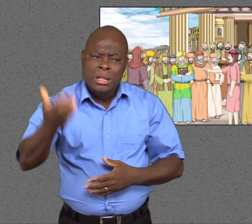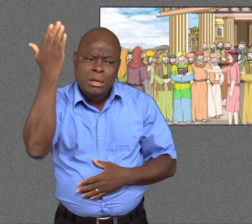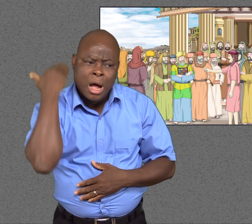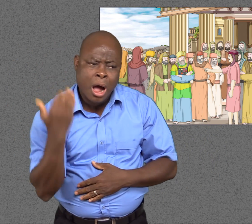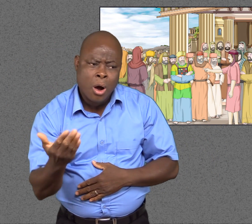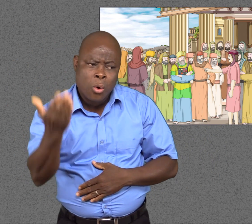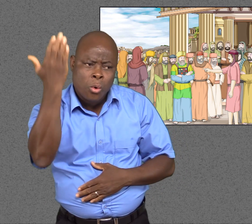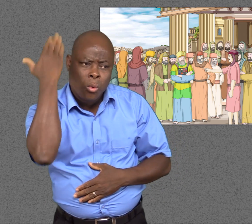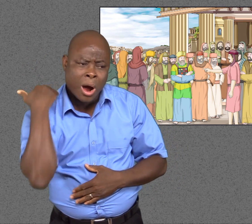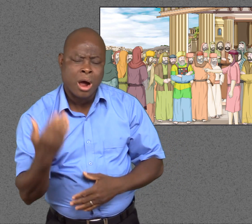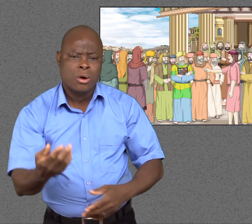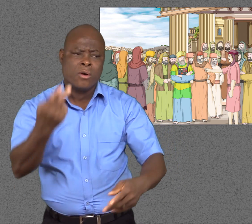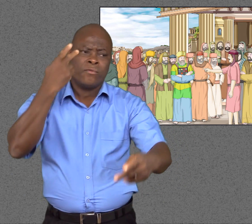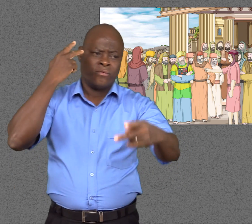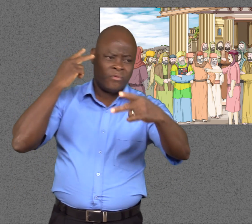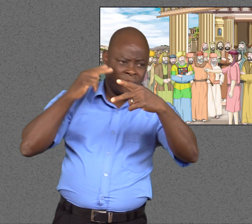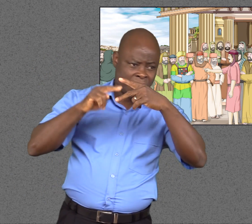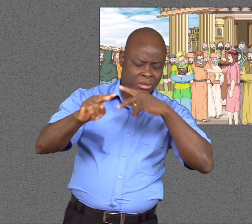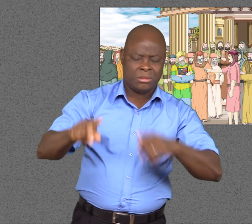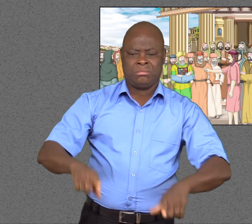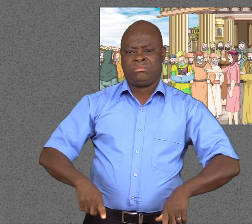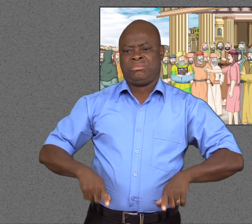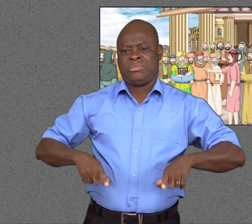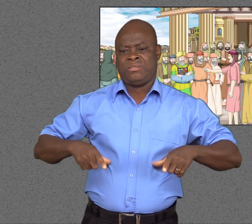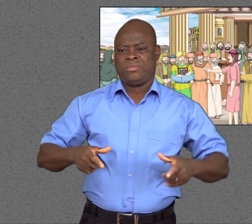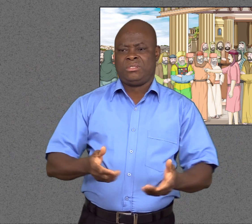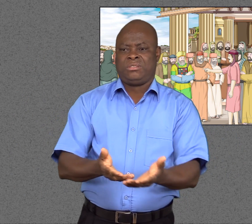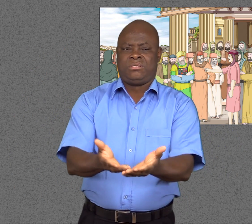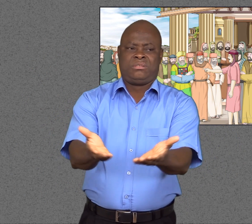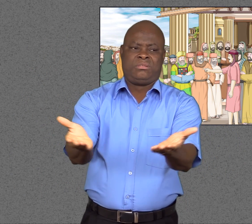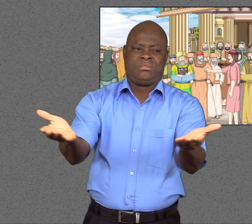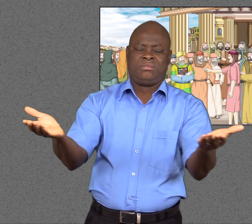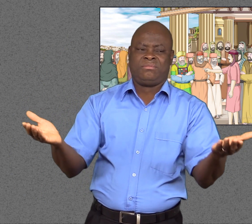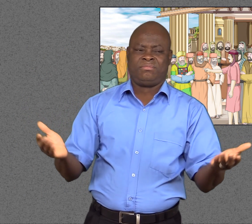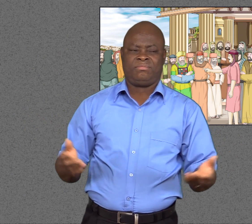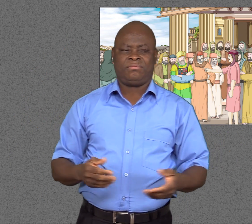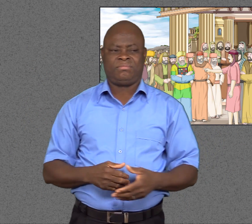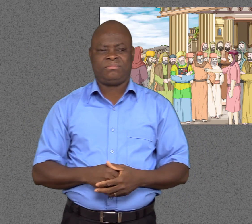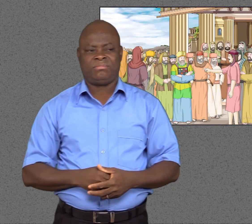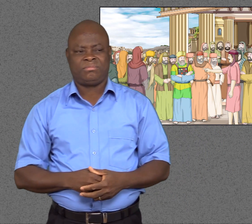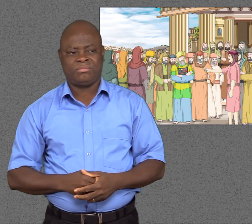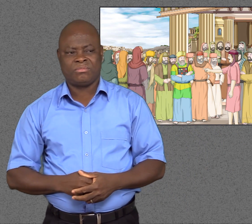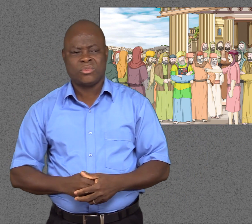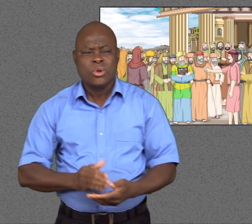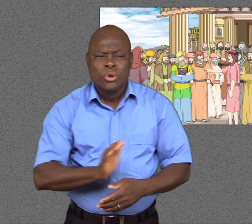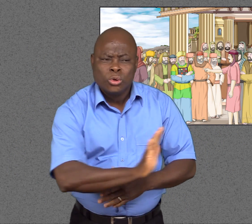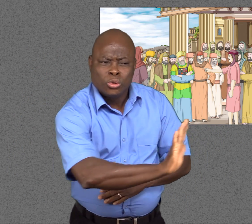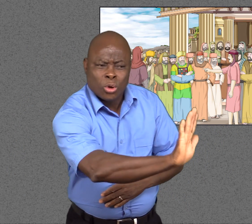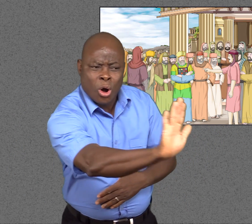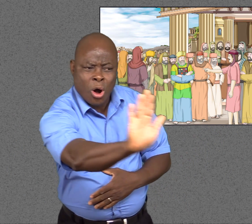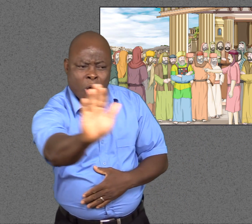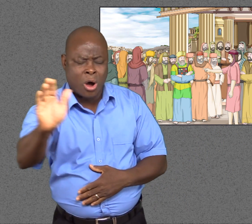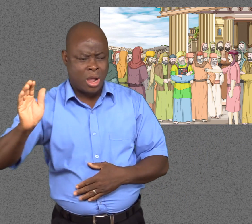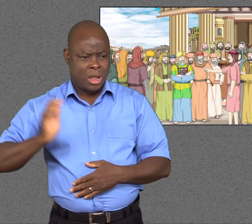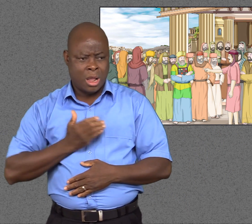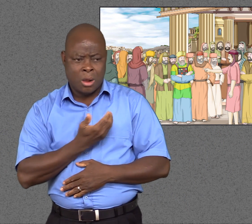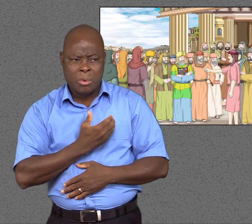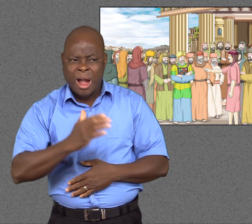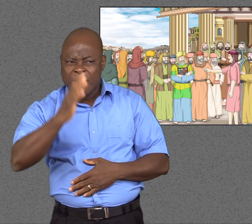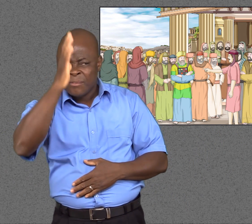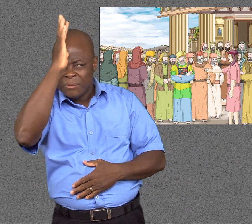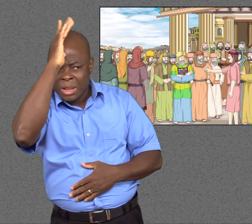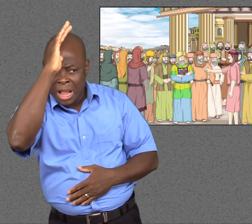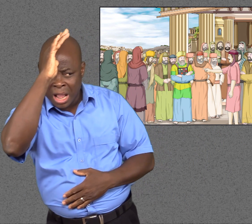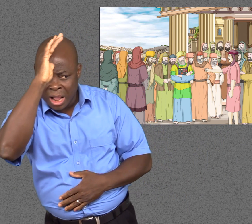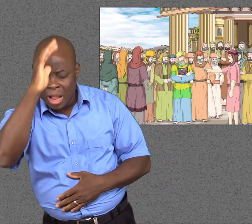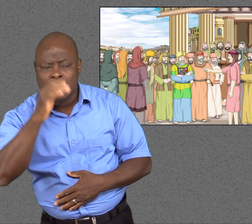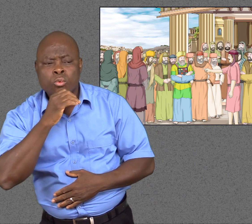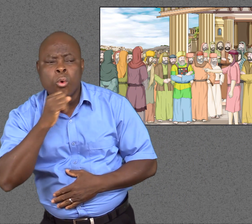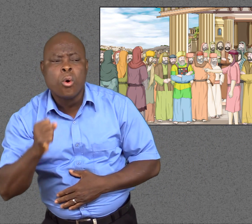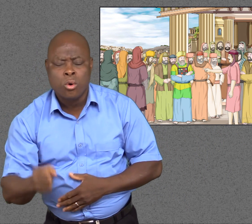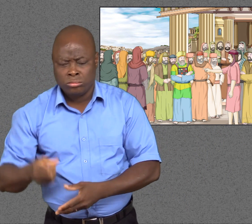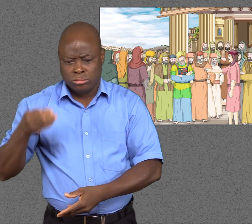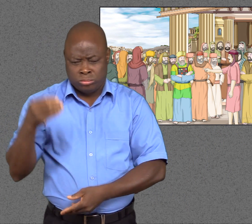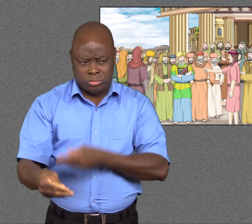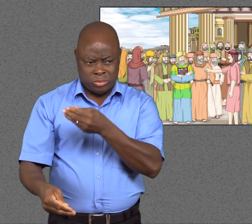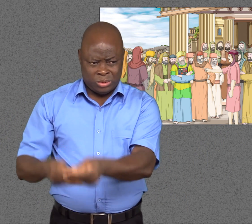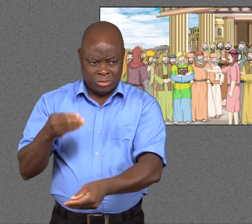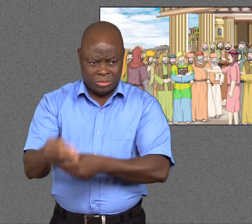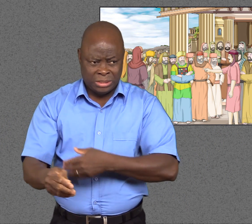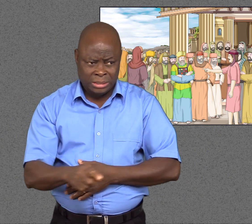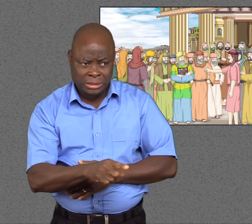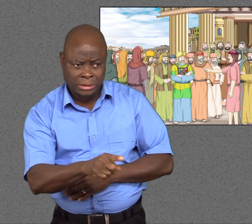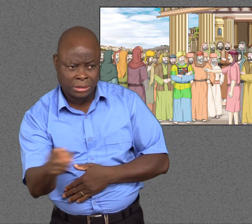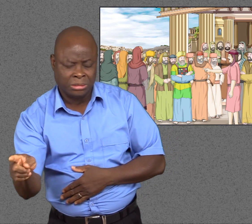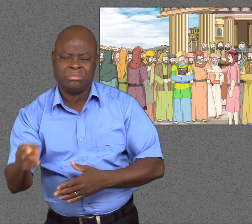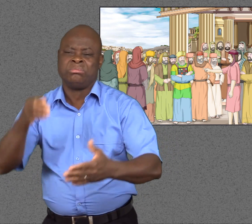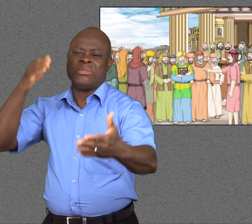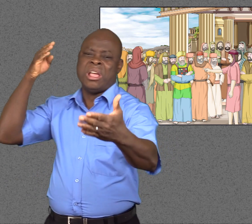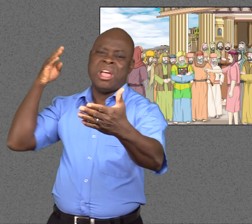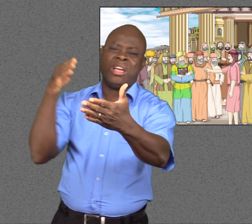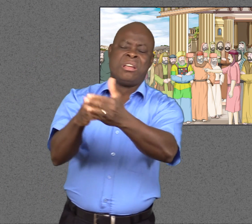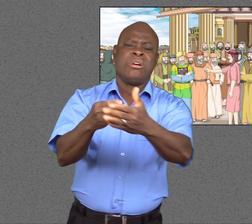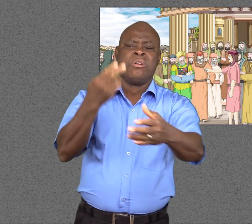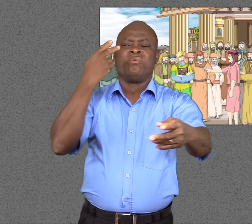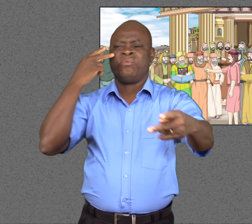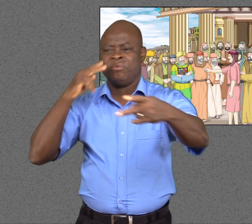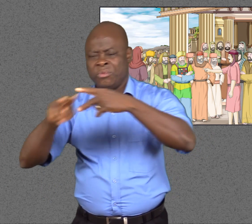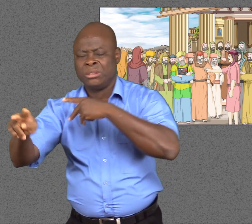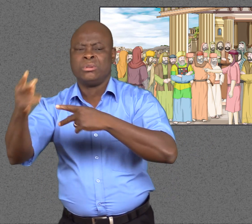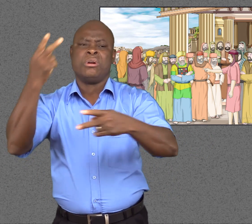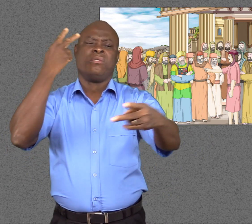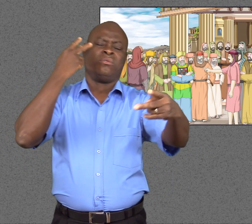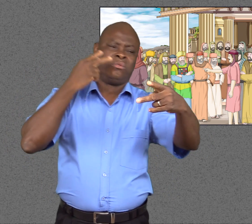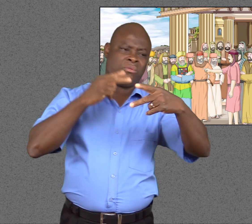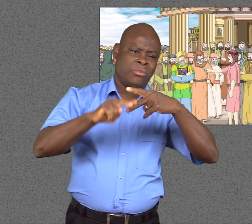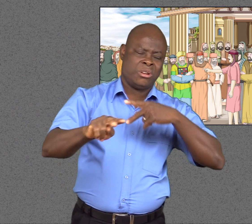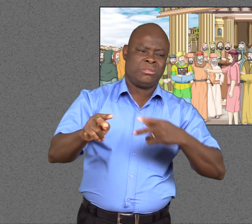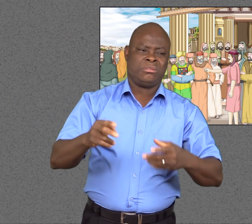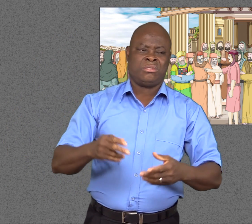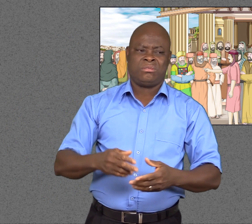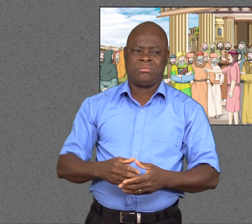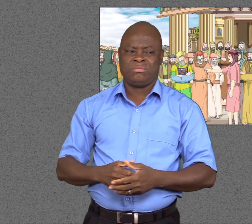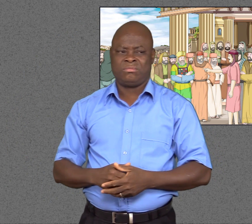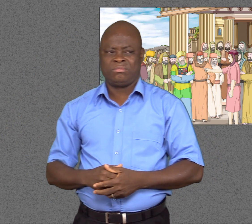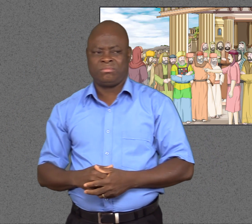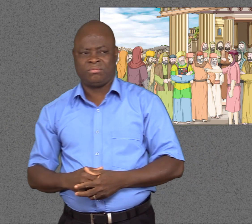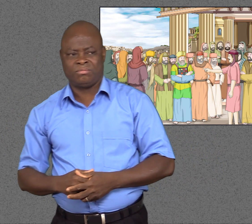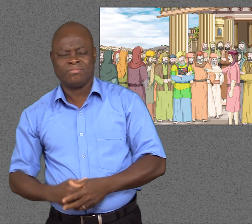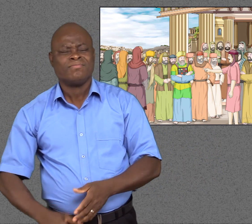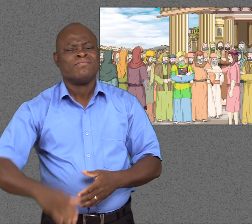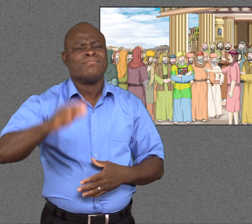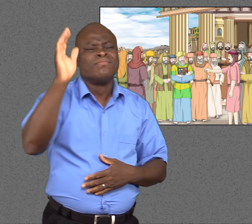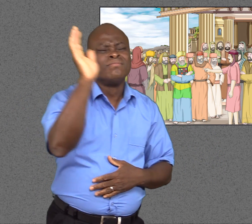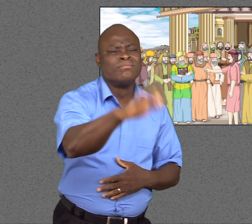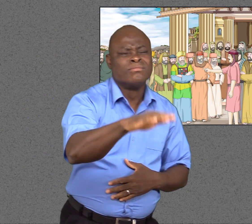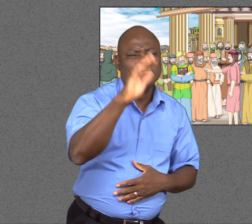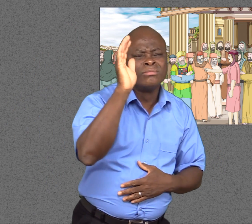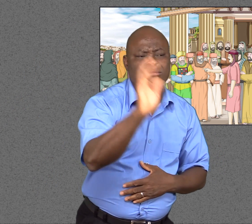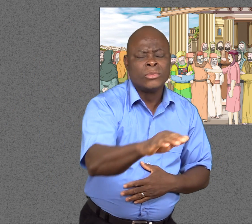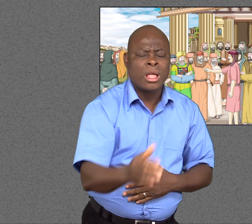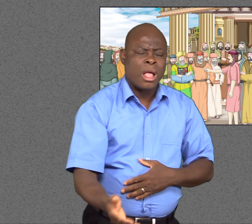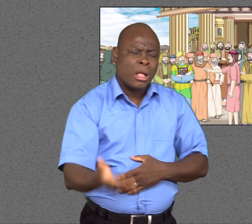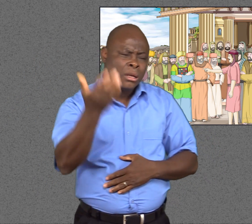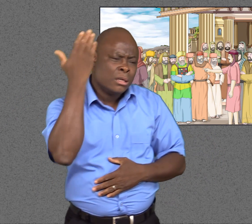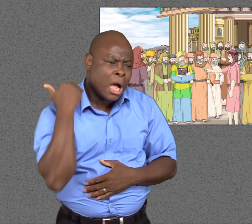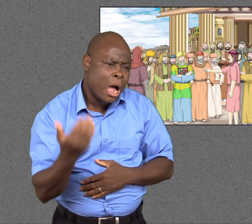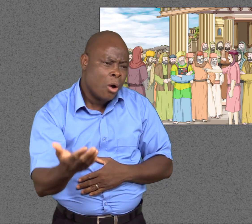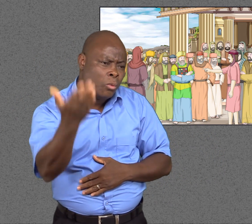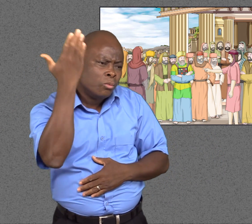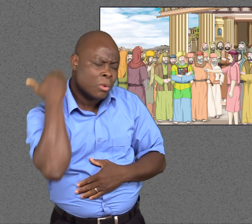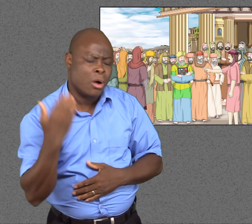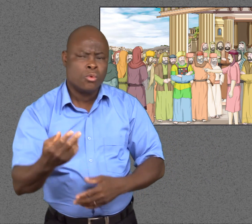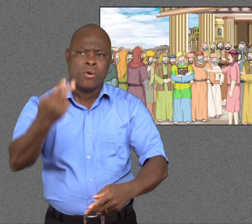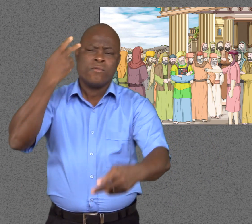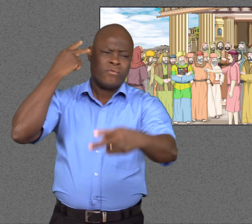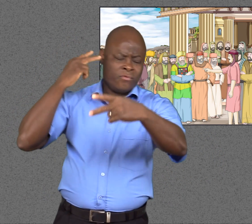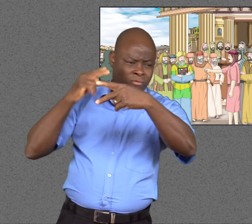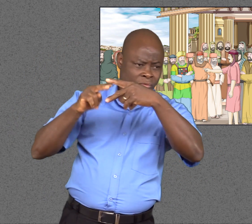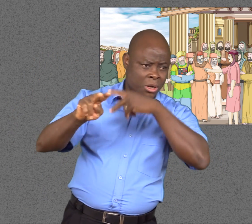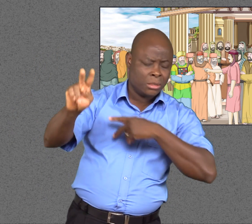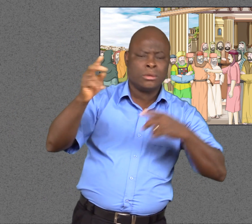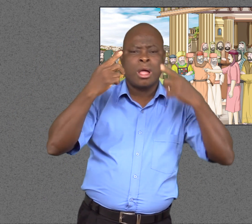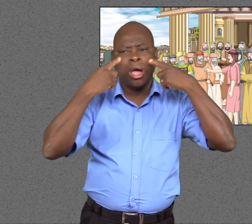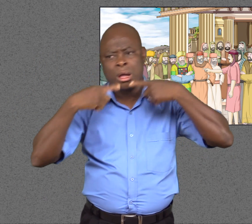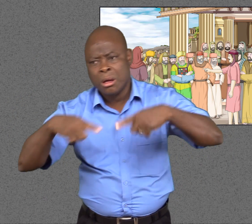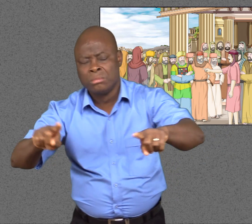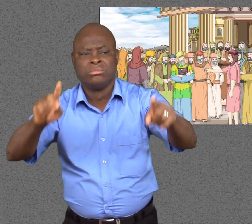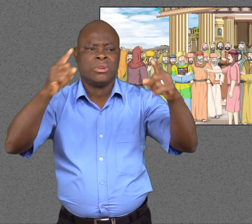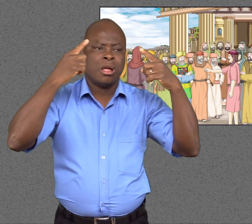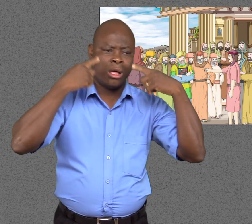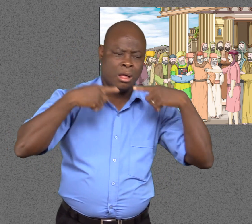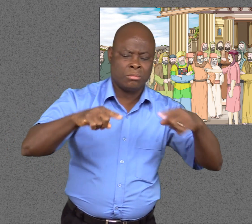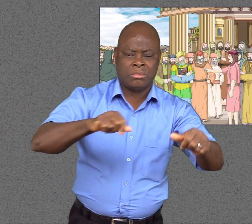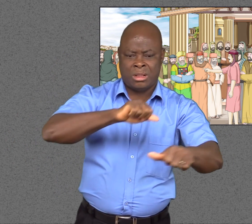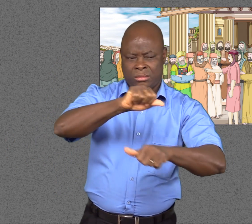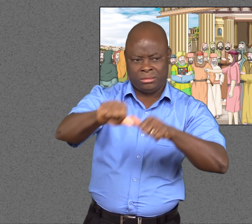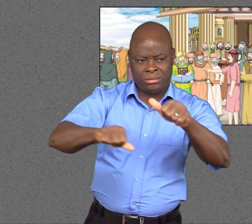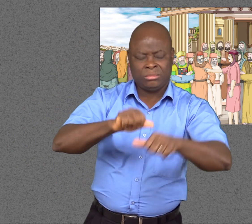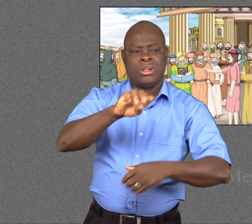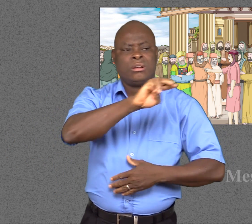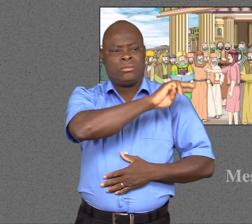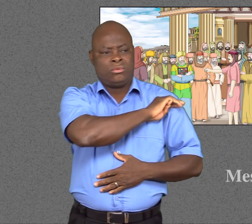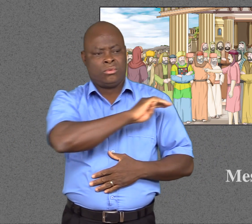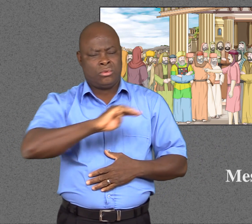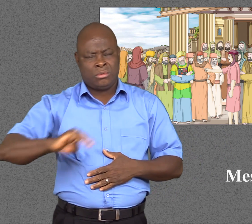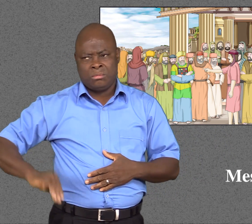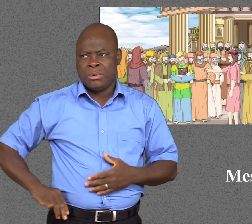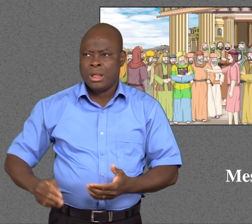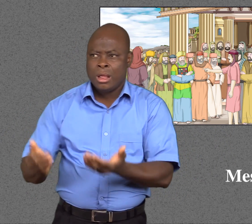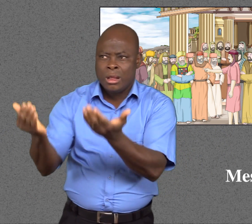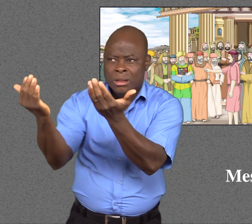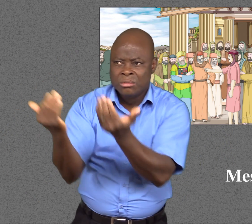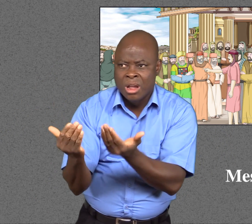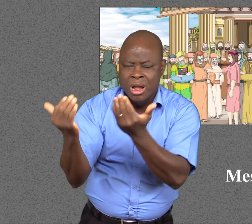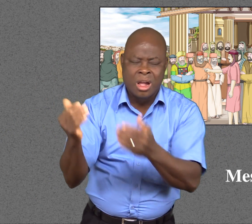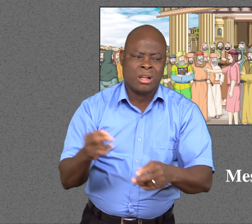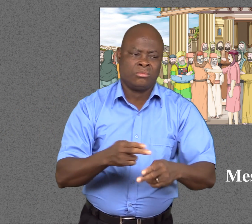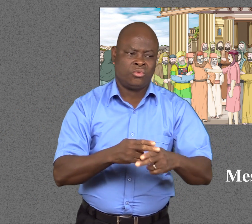Which of the prophets did your fathers fail to persecute?